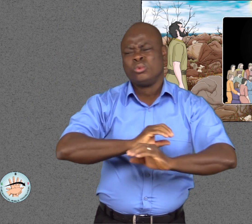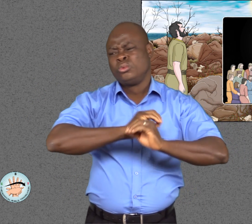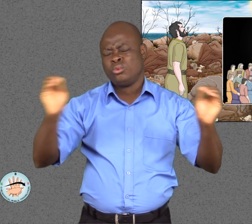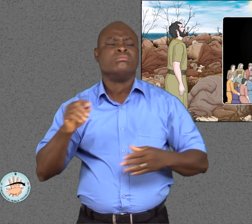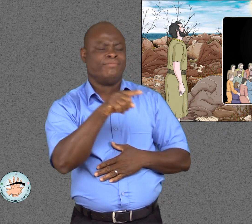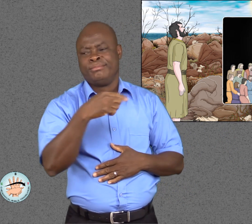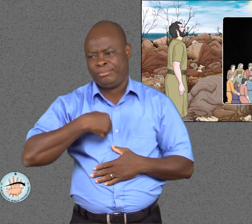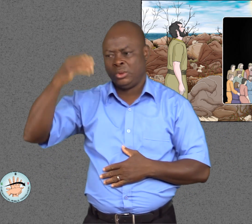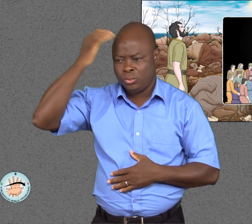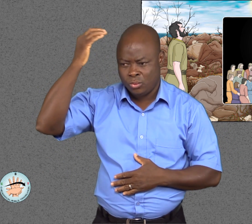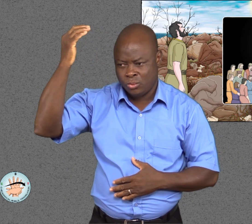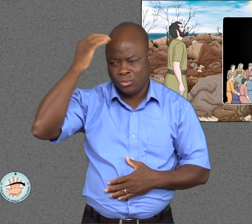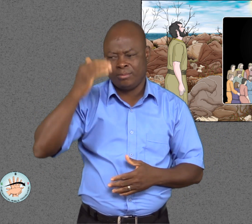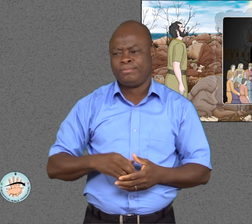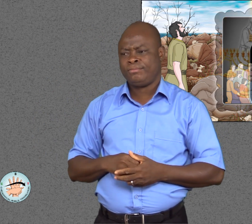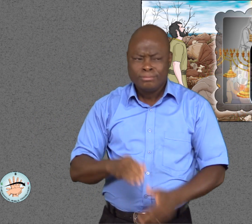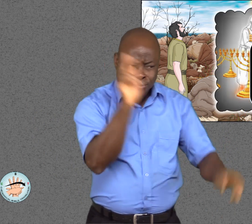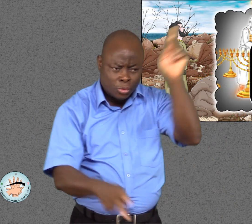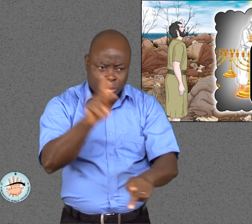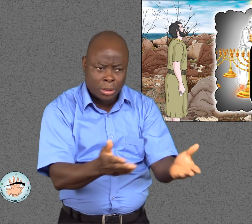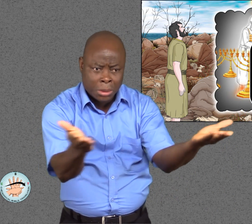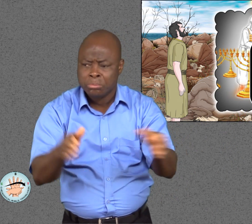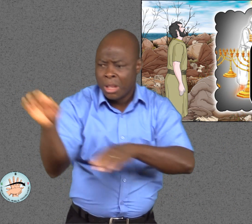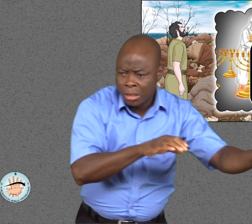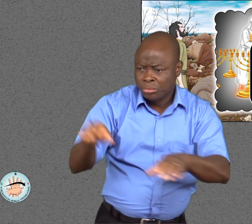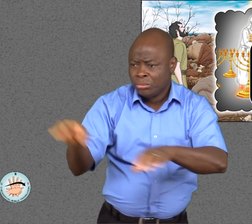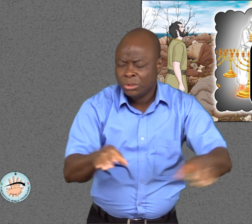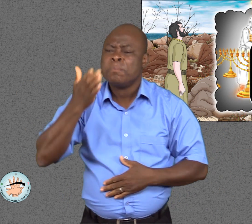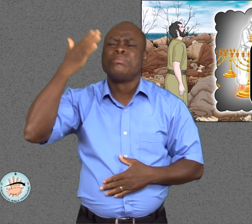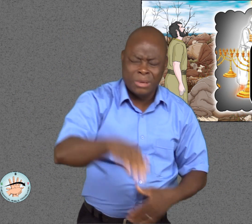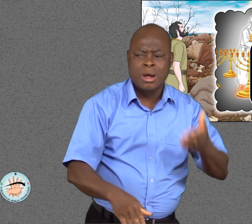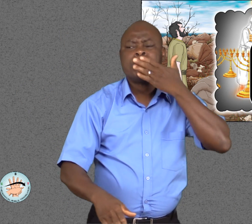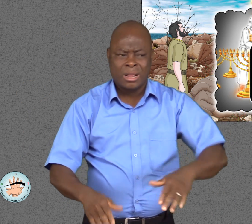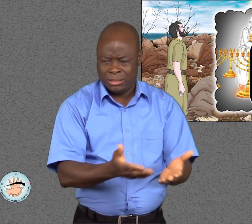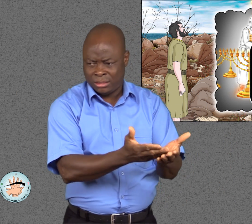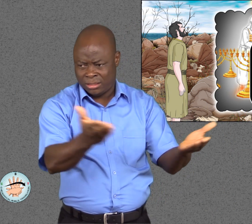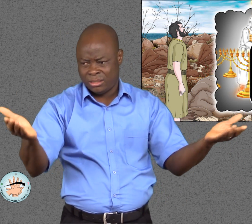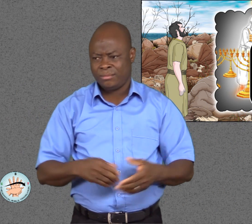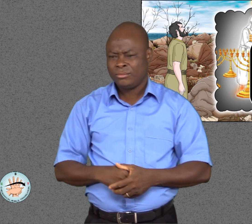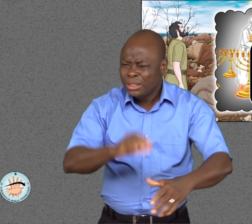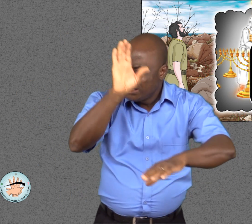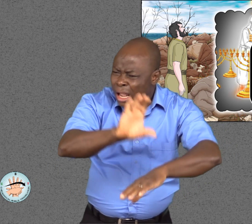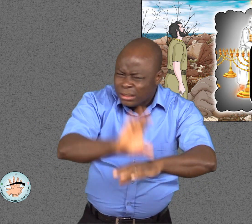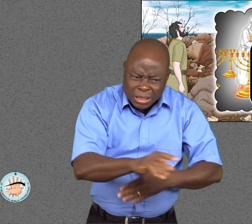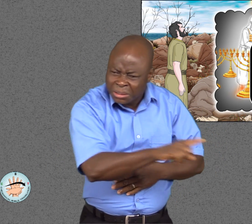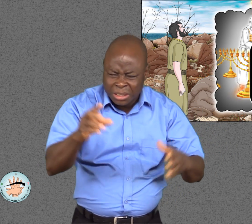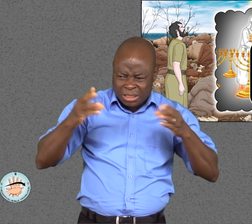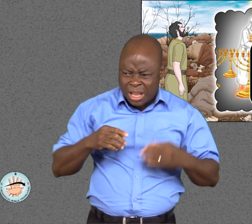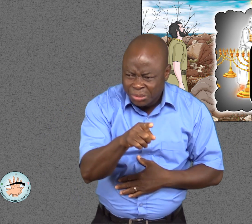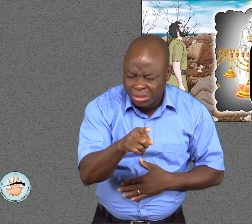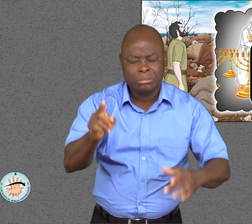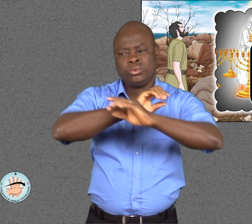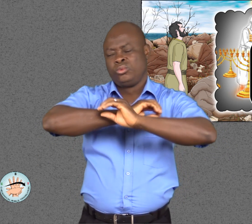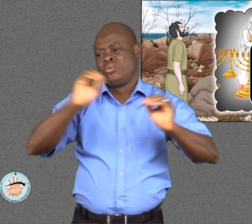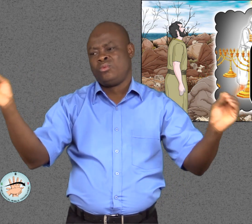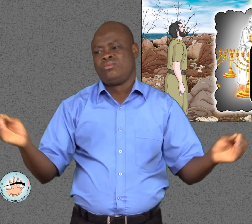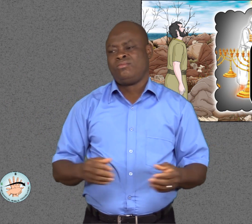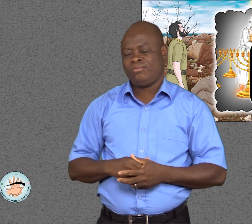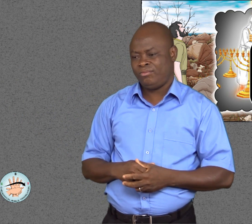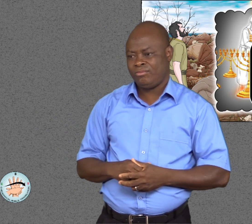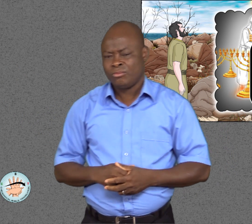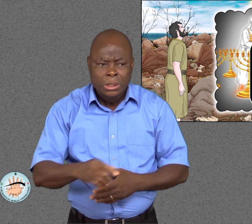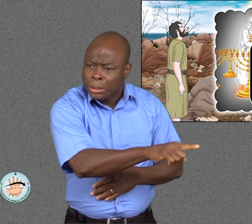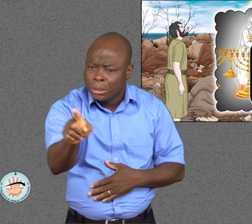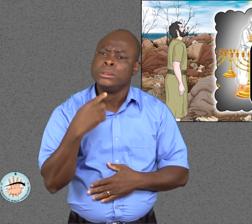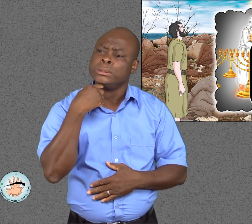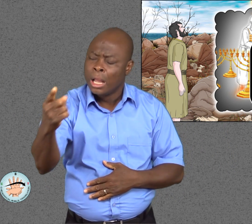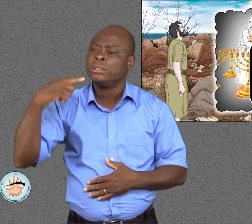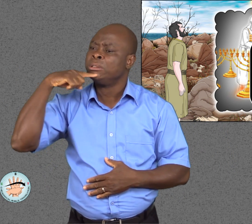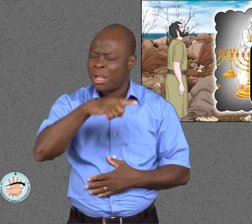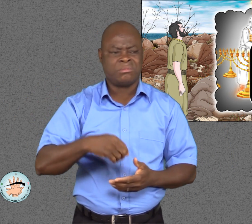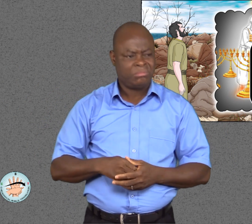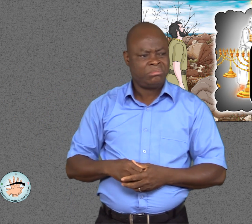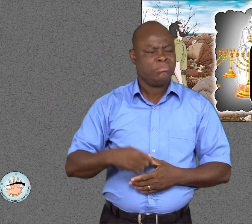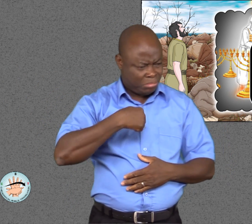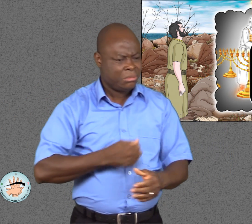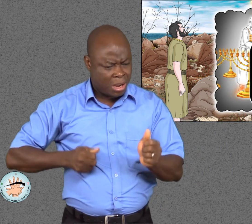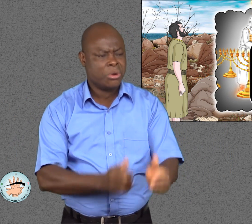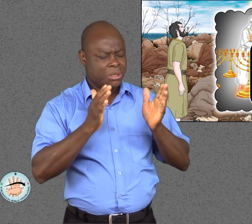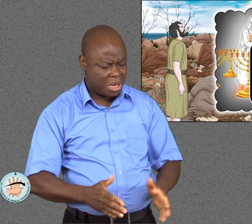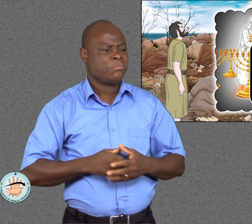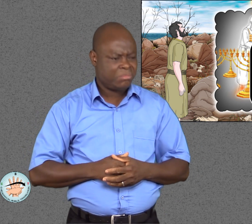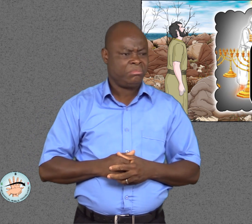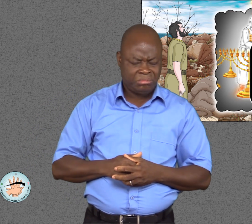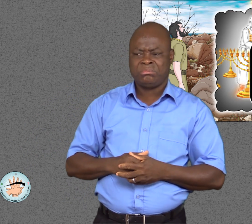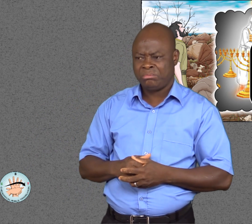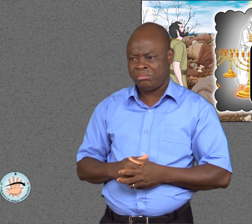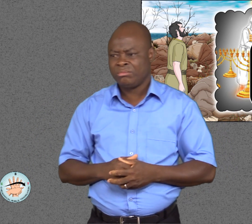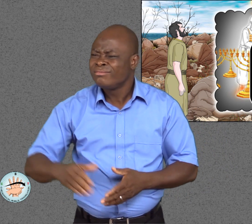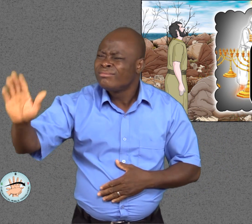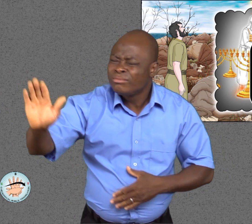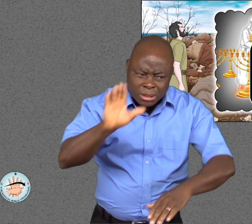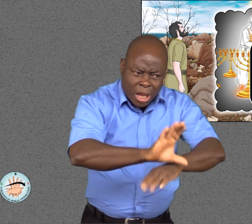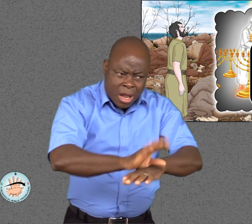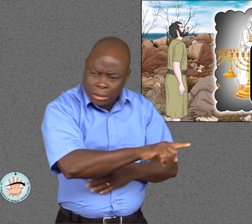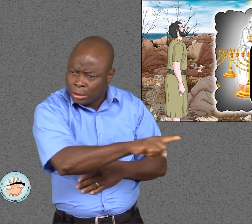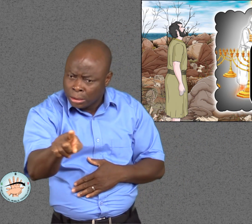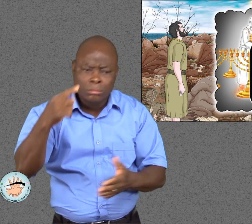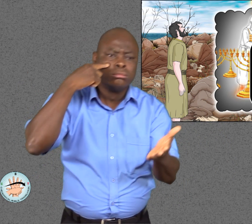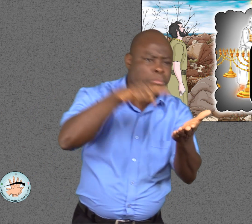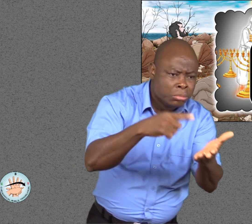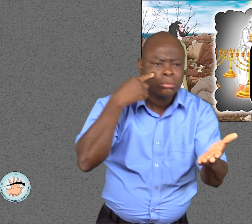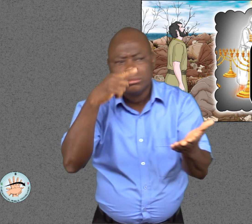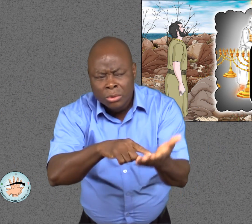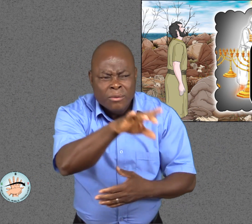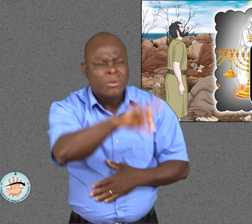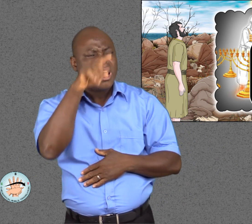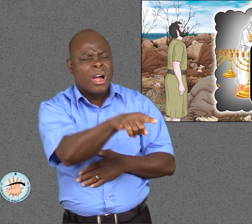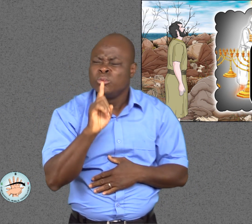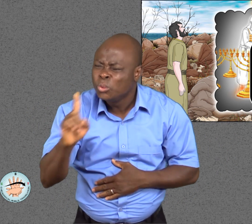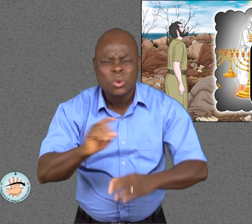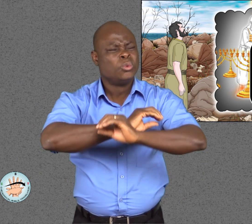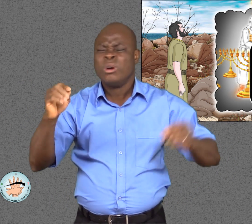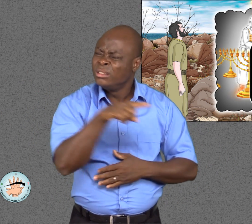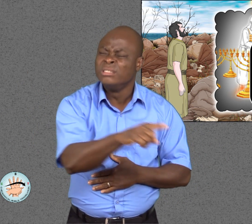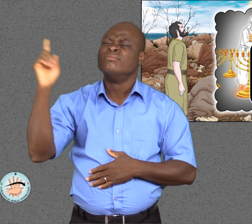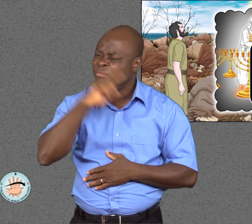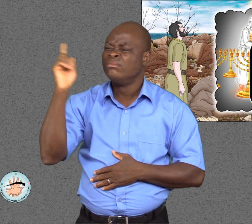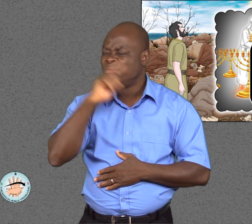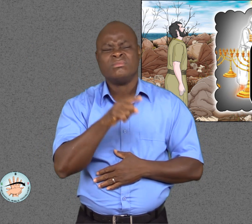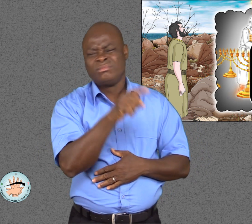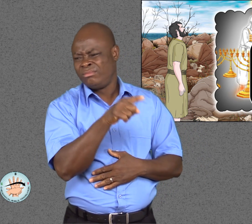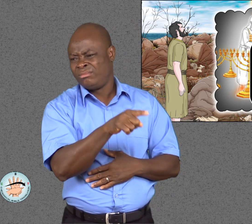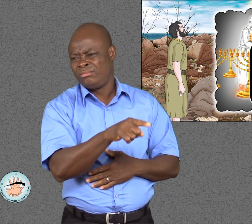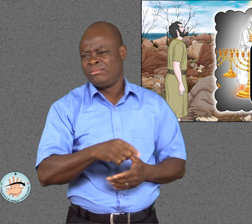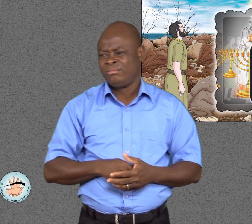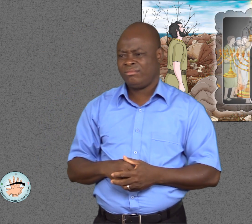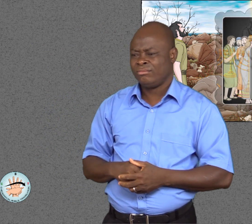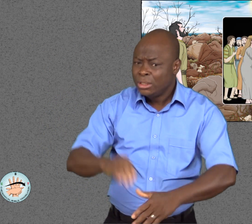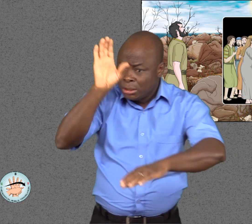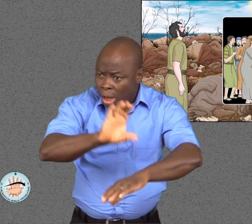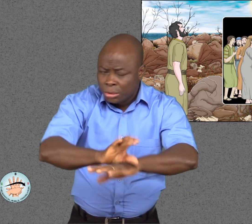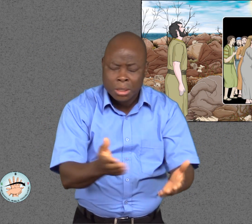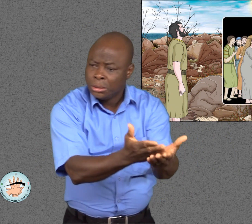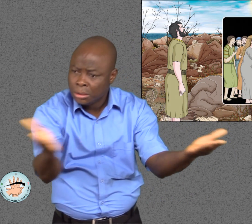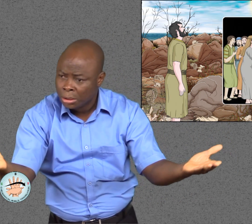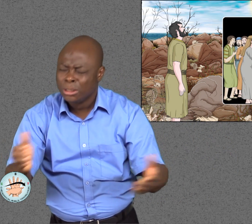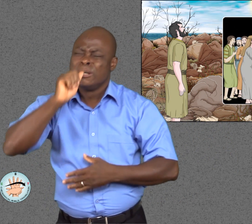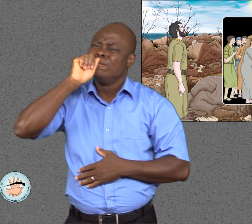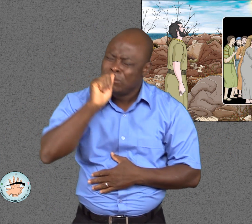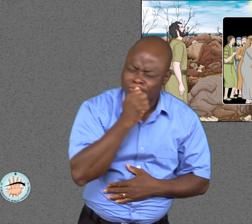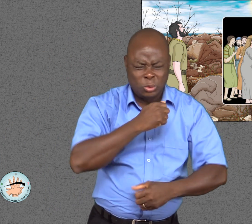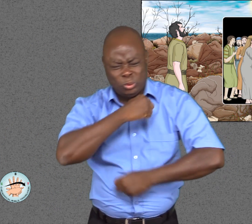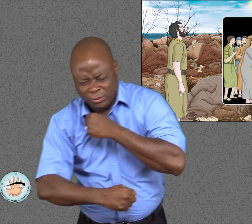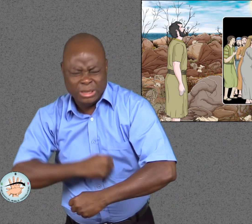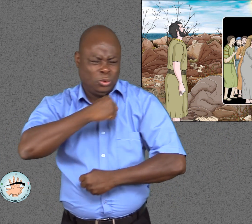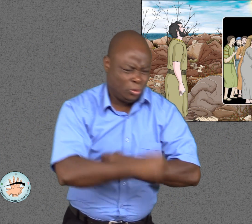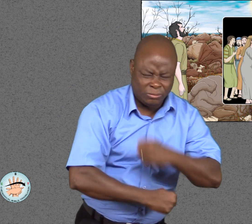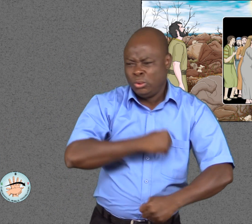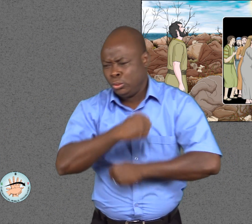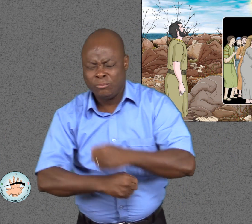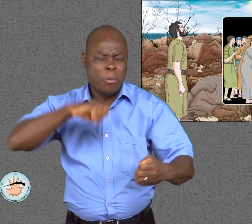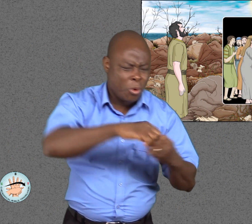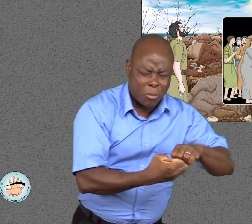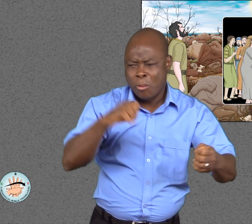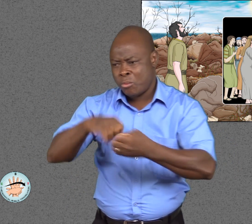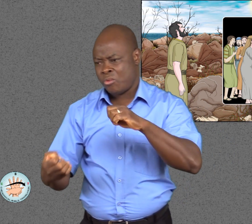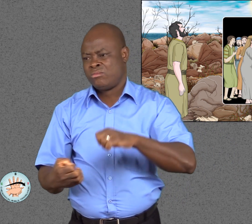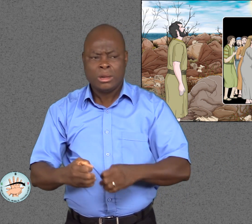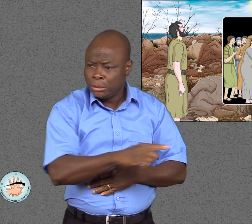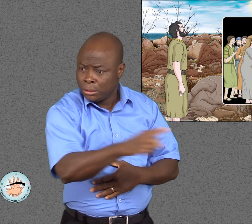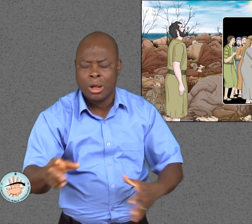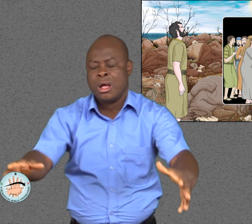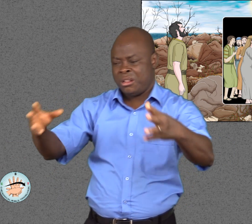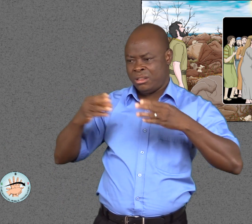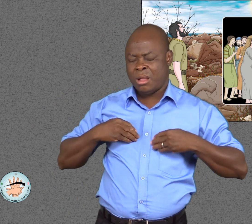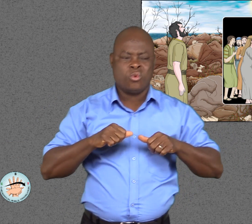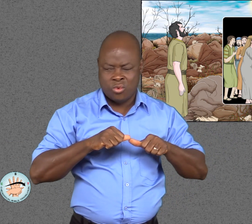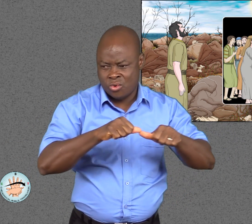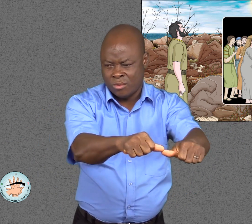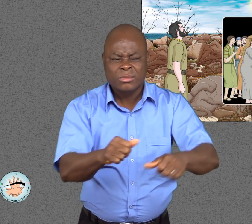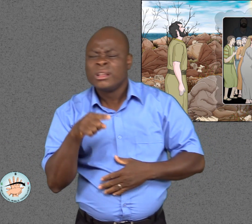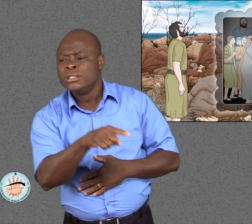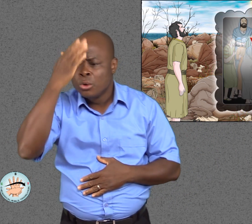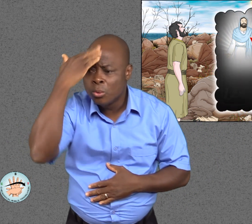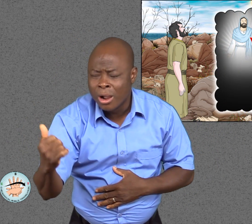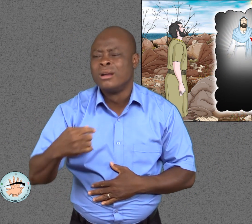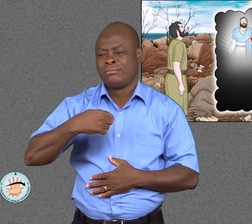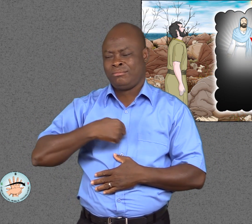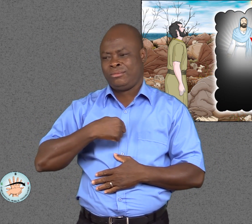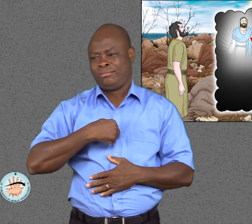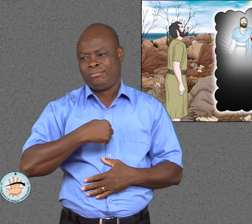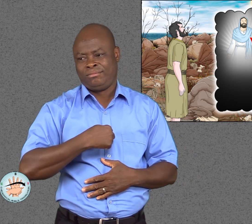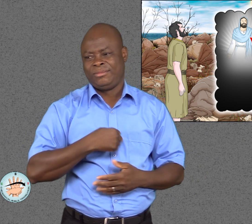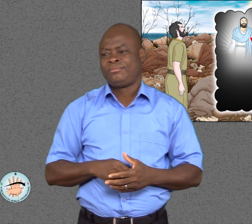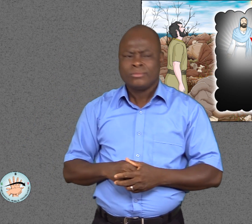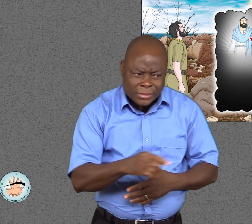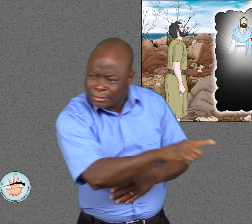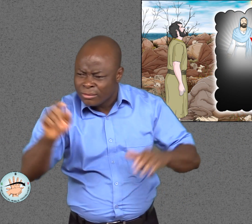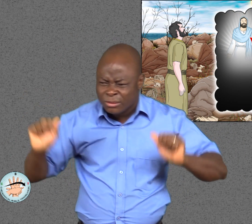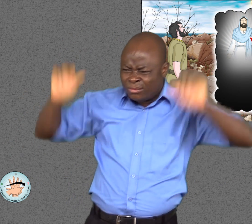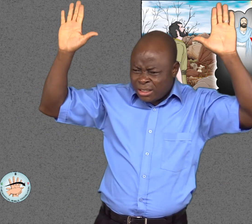I know that you cannot tolerate those who are evil, and you have tested and exposed as liars those who falsely claim to be apostles.